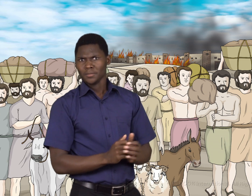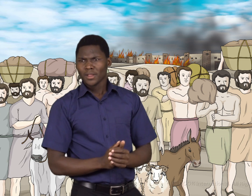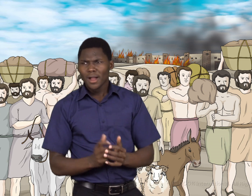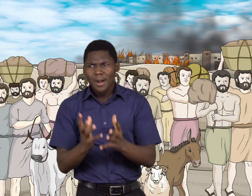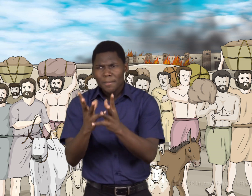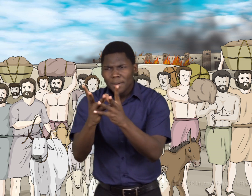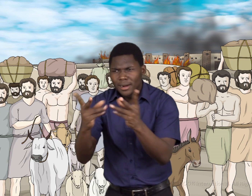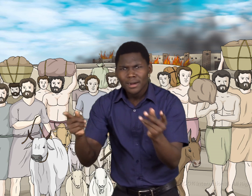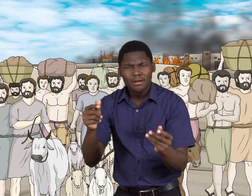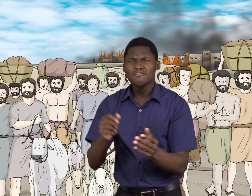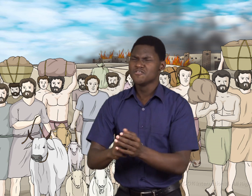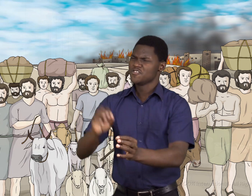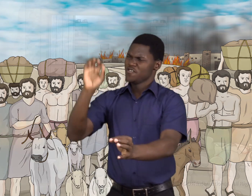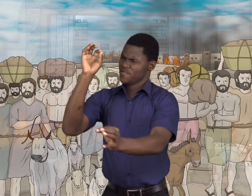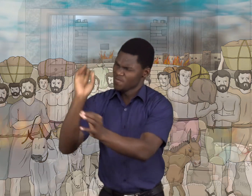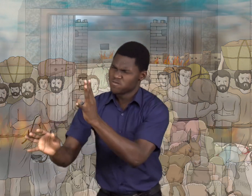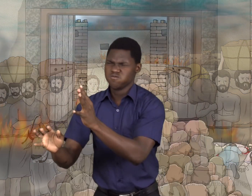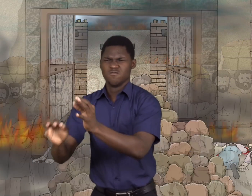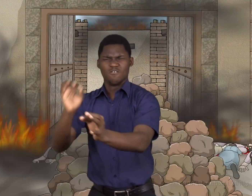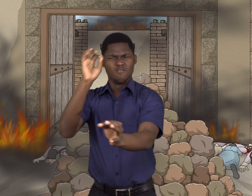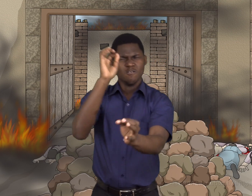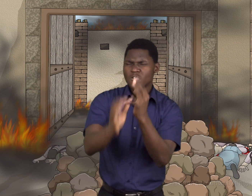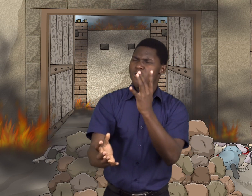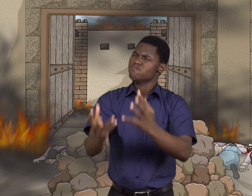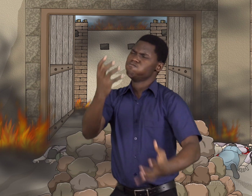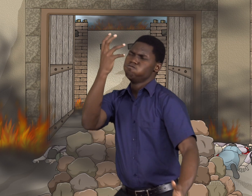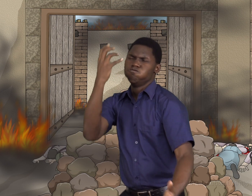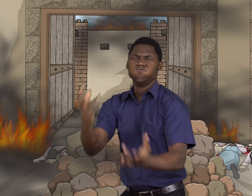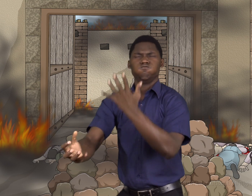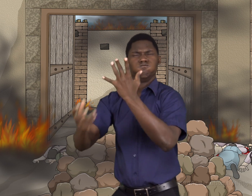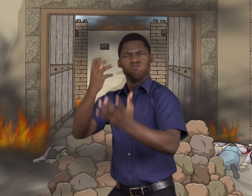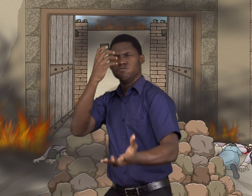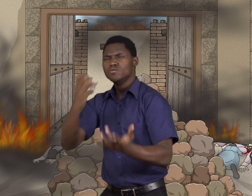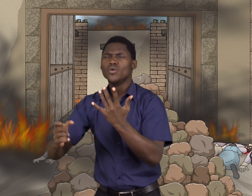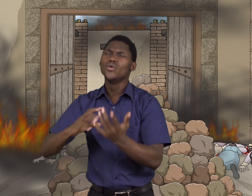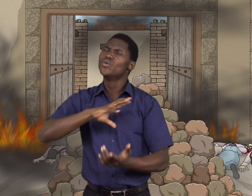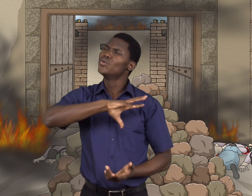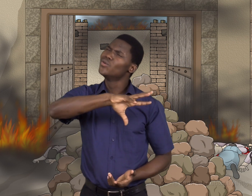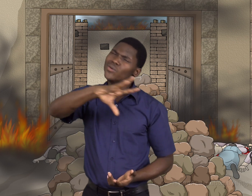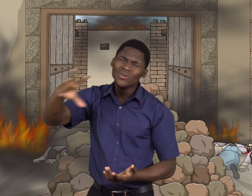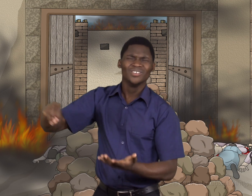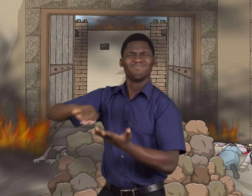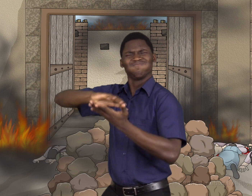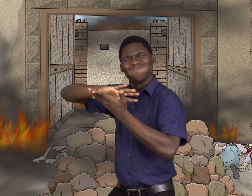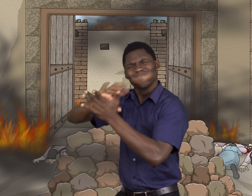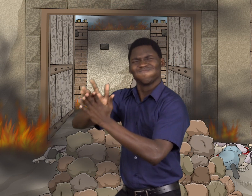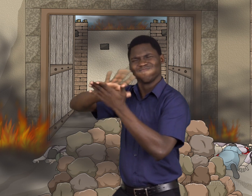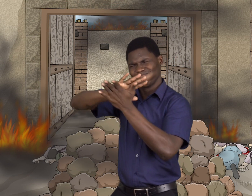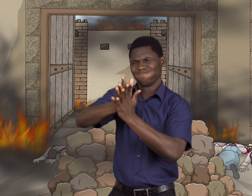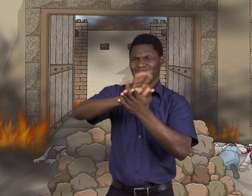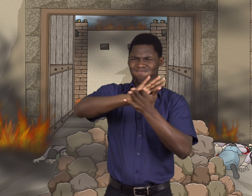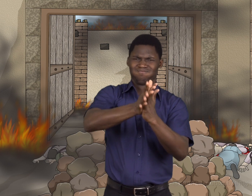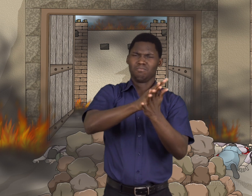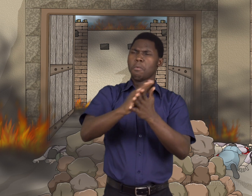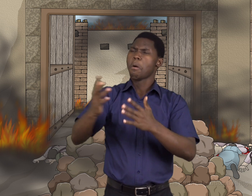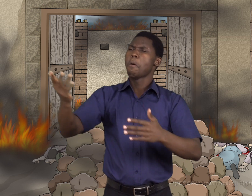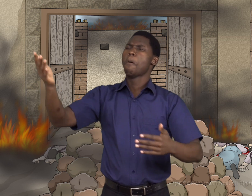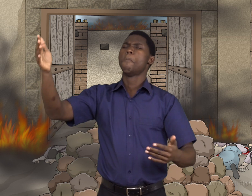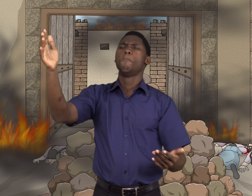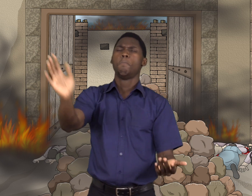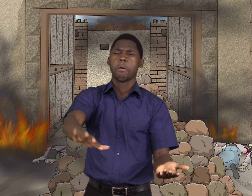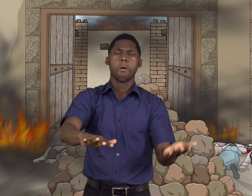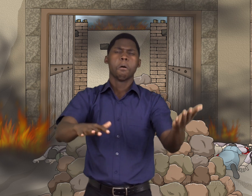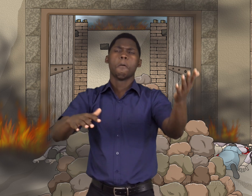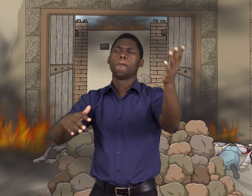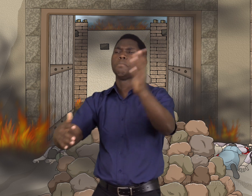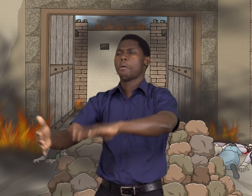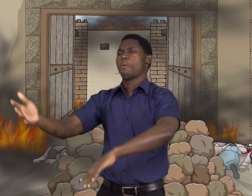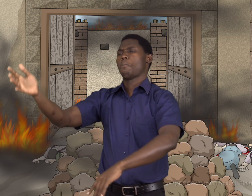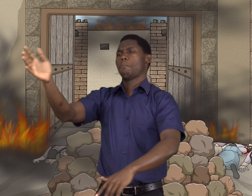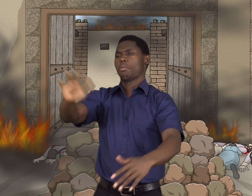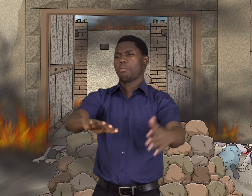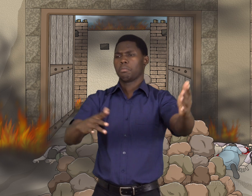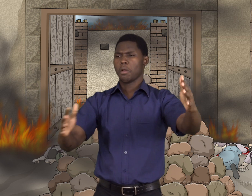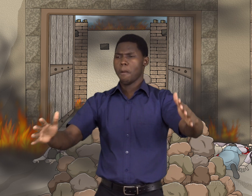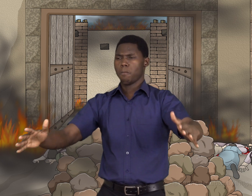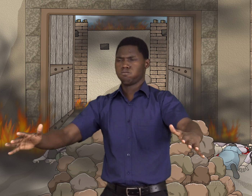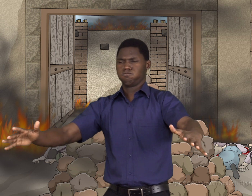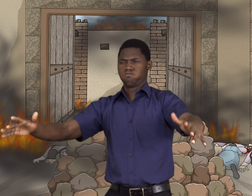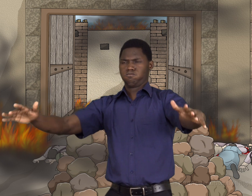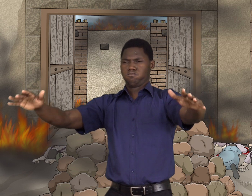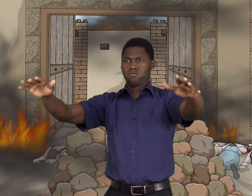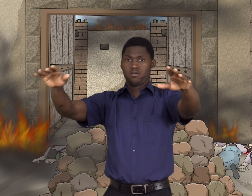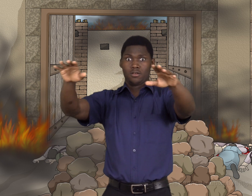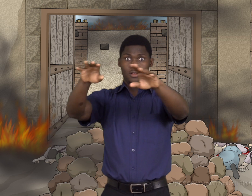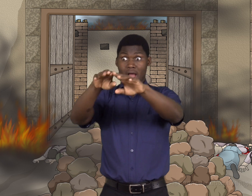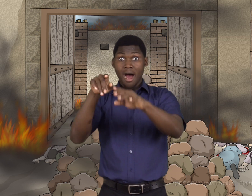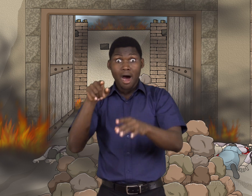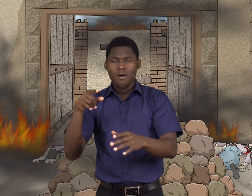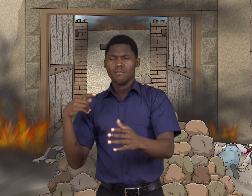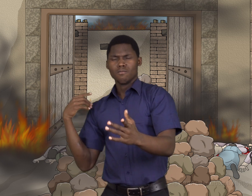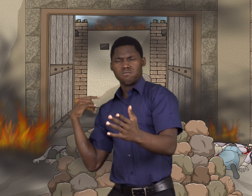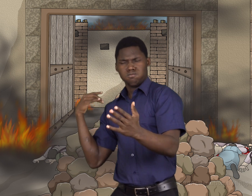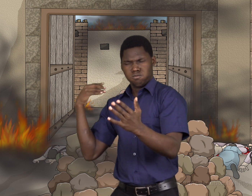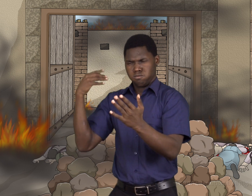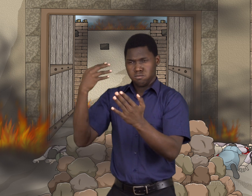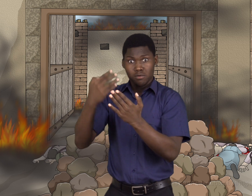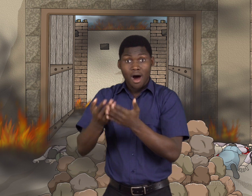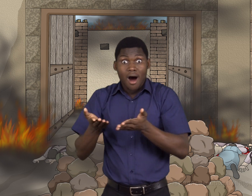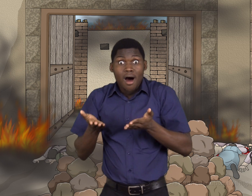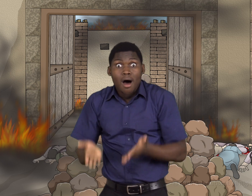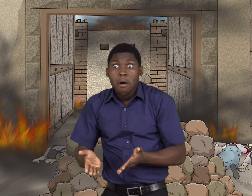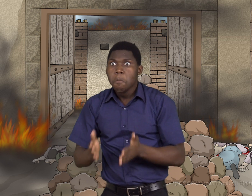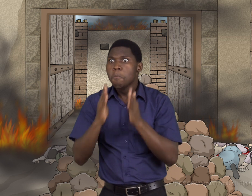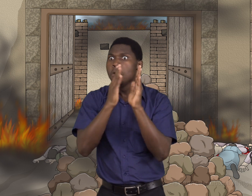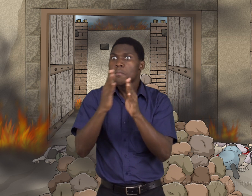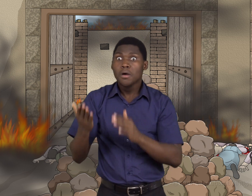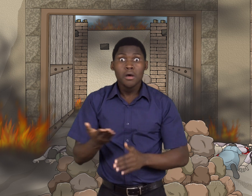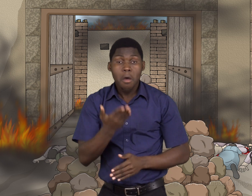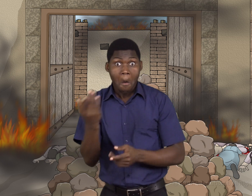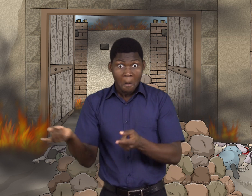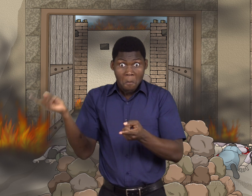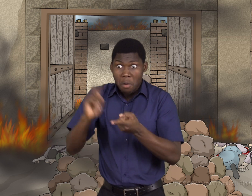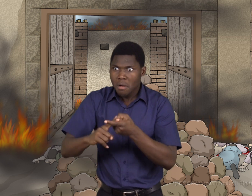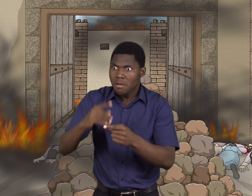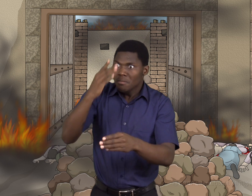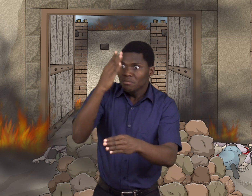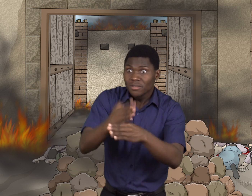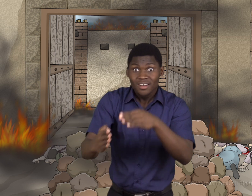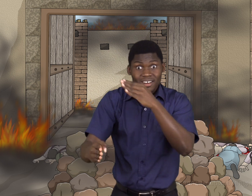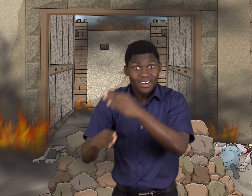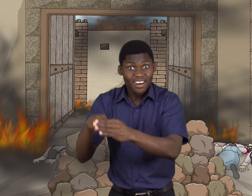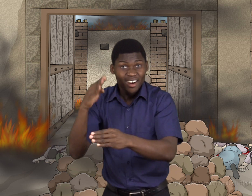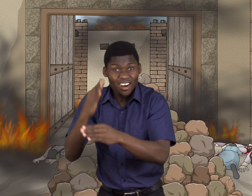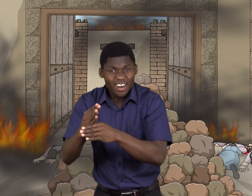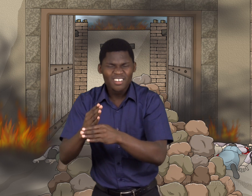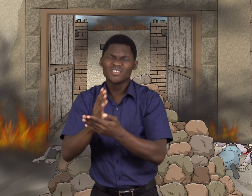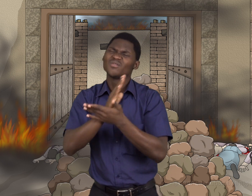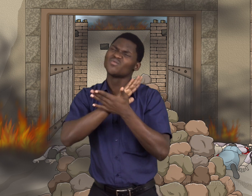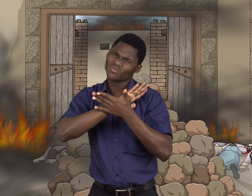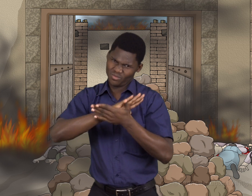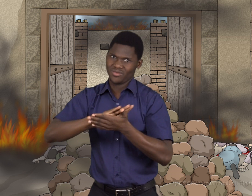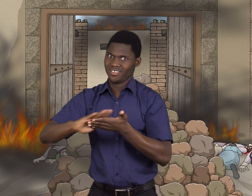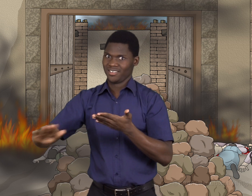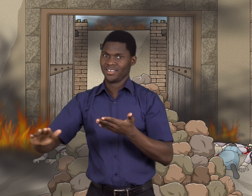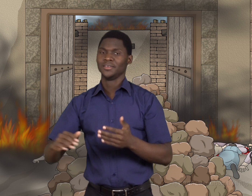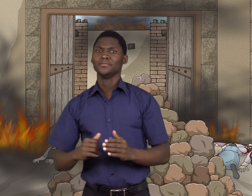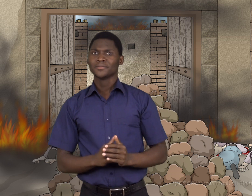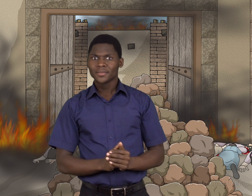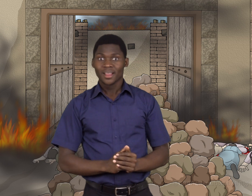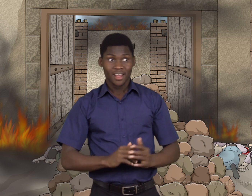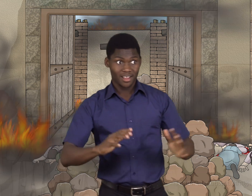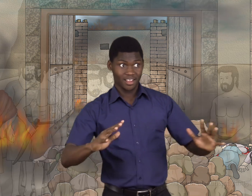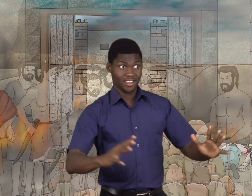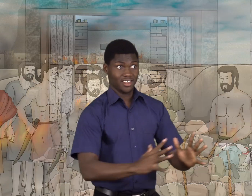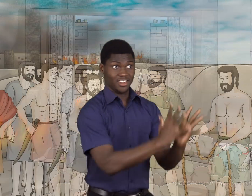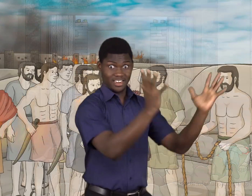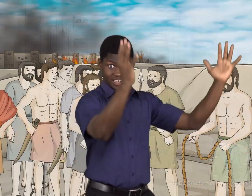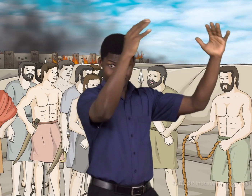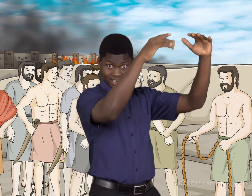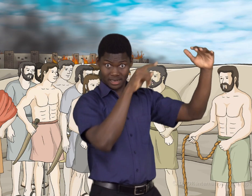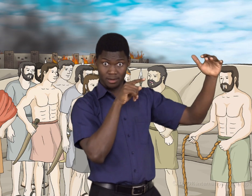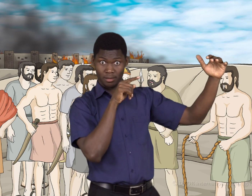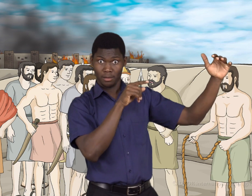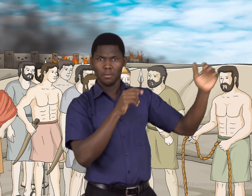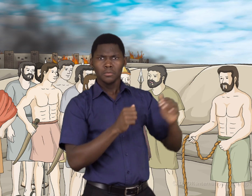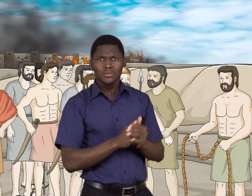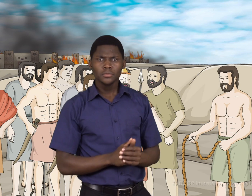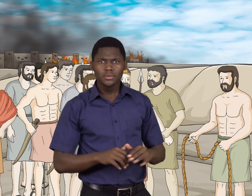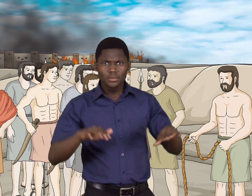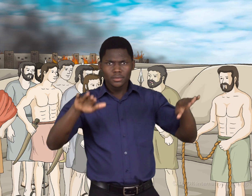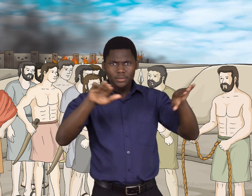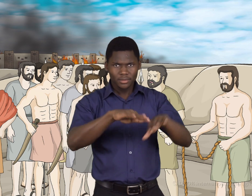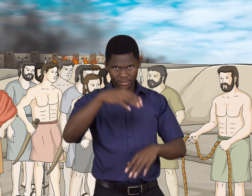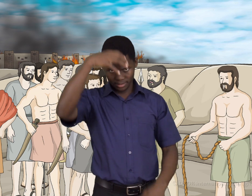So Joshua burned Ai and made it a permanent heap of ruins, a desolation to this day.